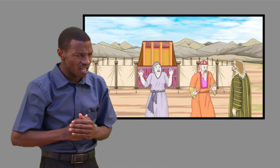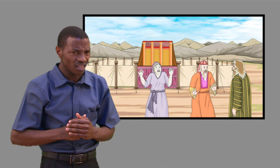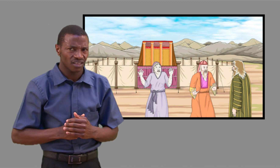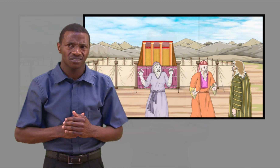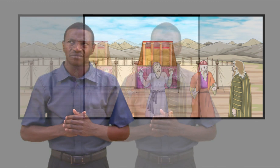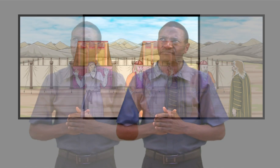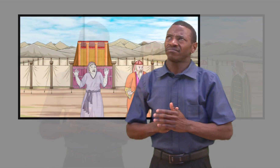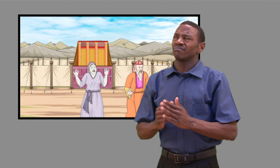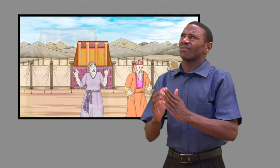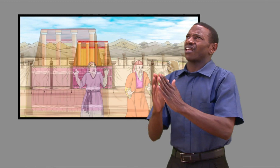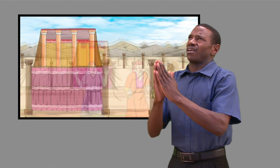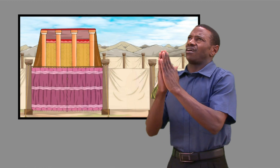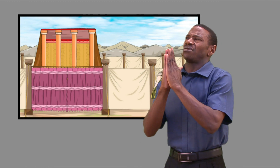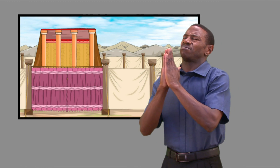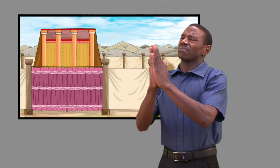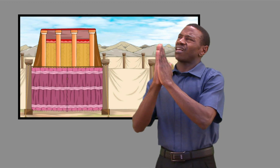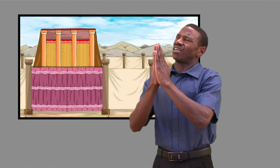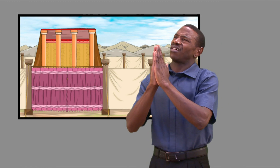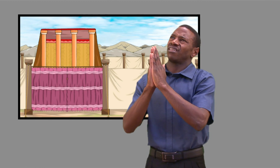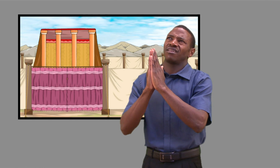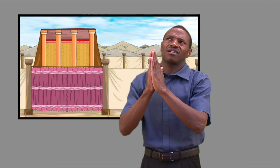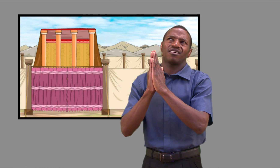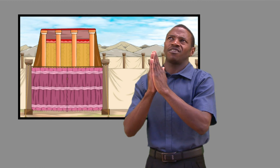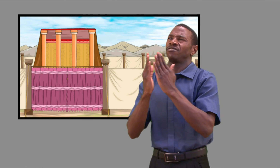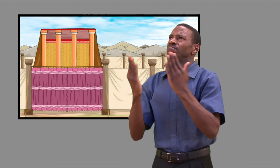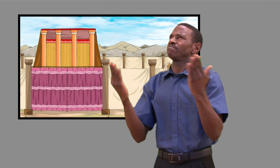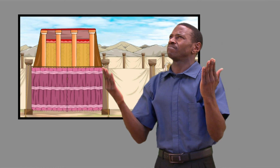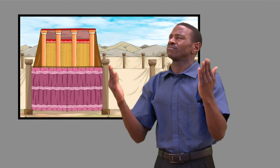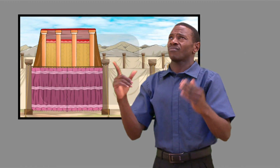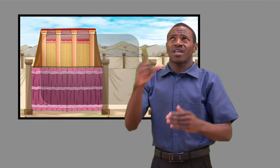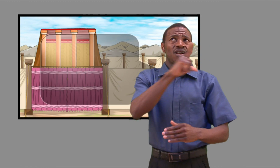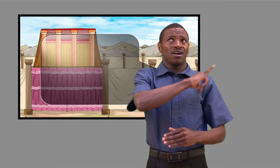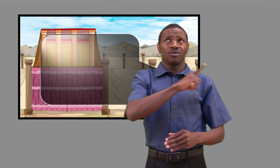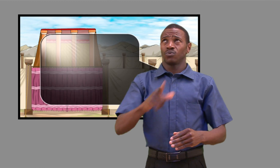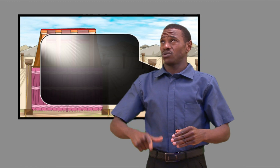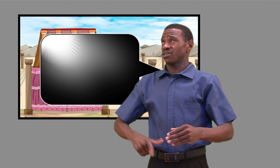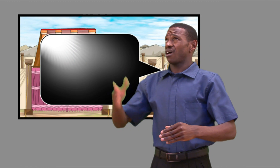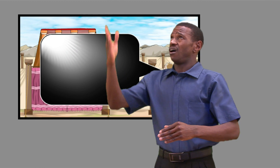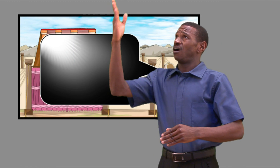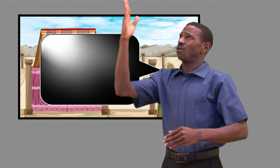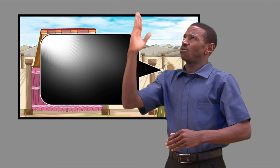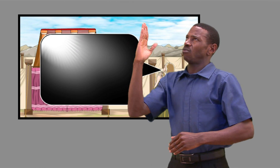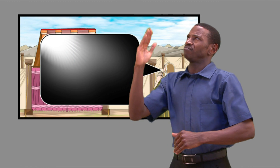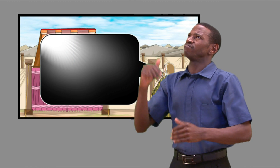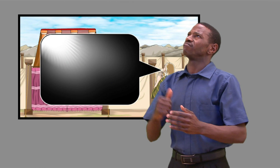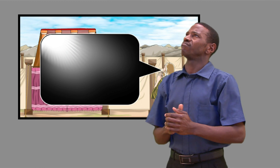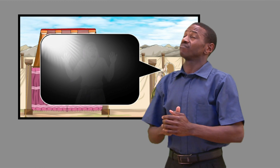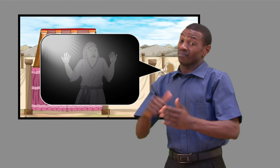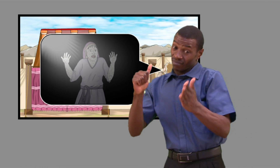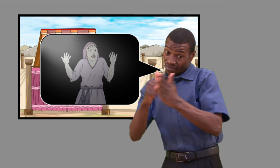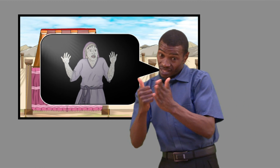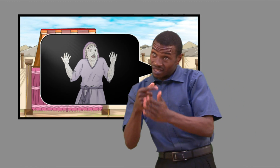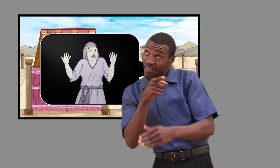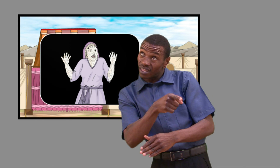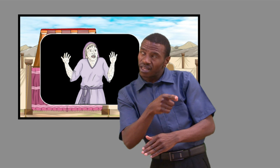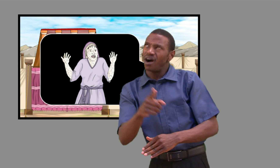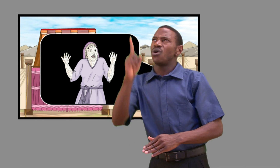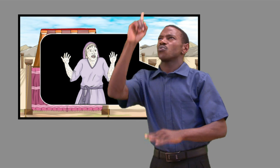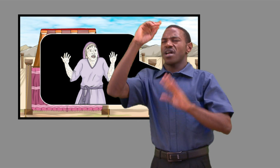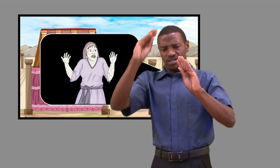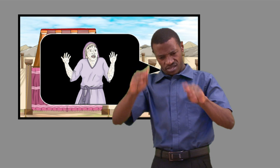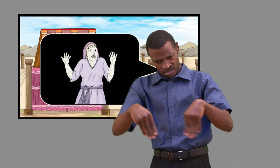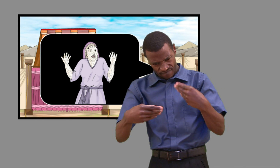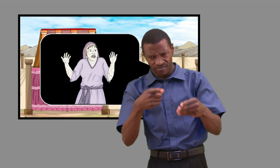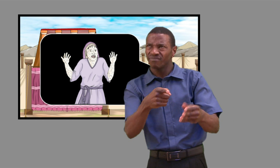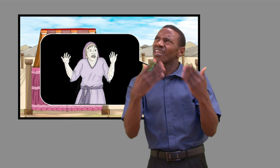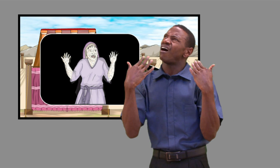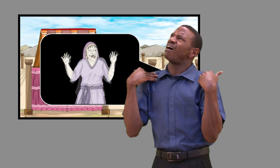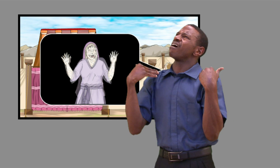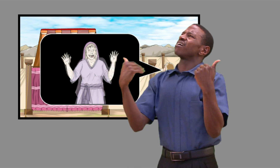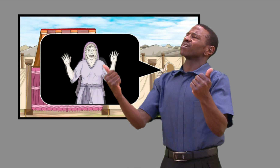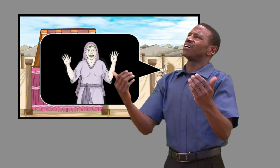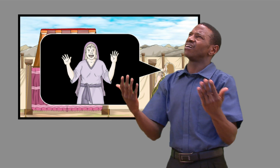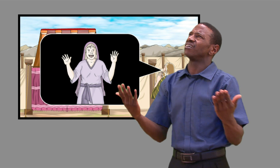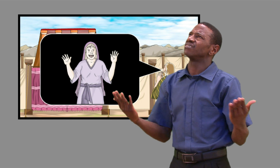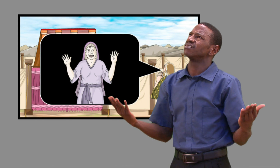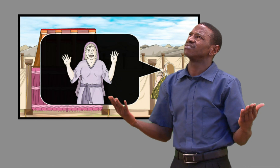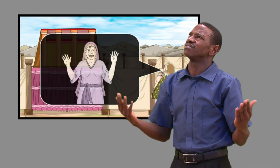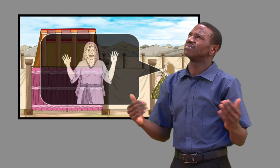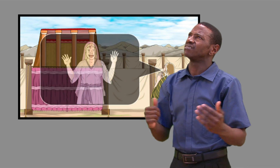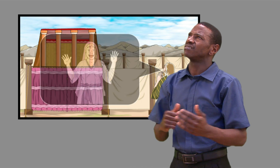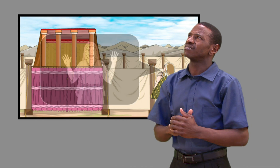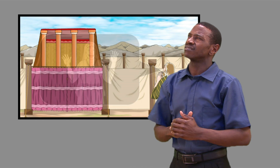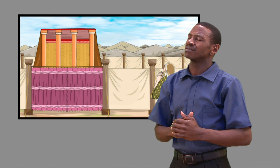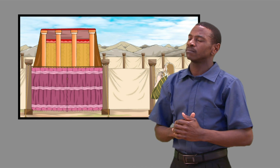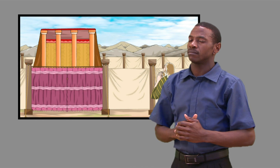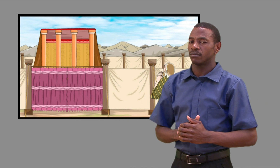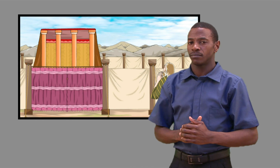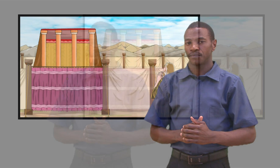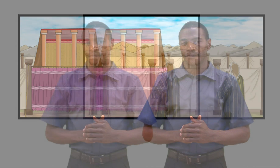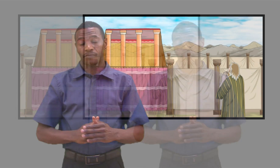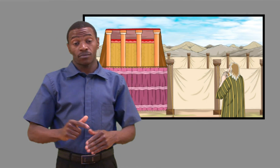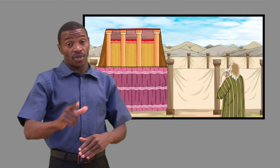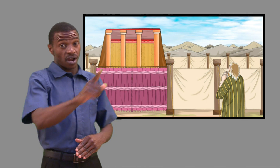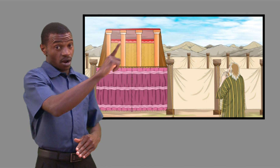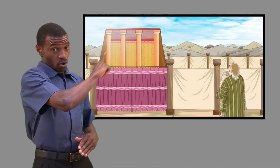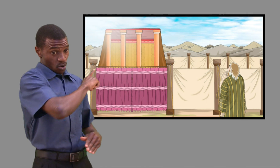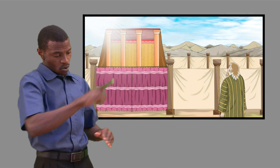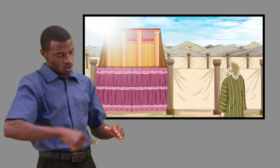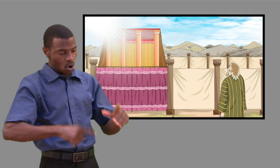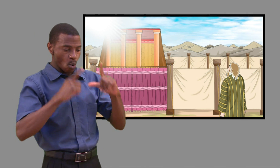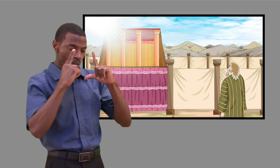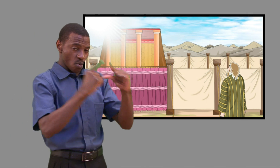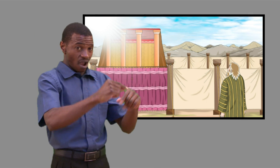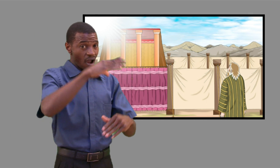So Moses cried out to the LORD, “O God, please heal her!”